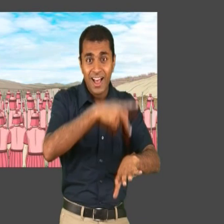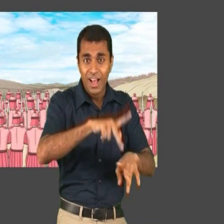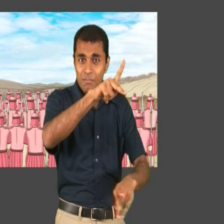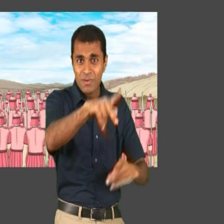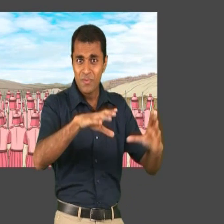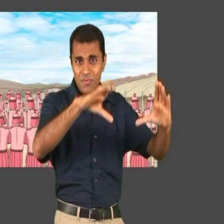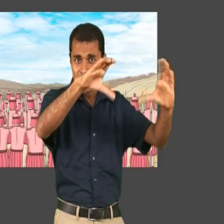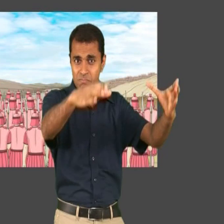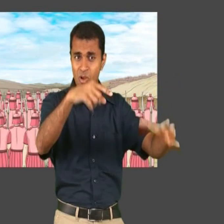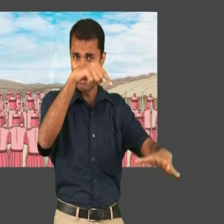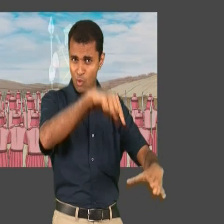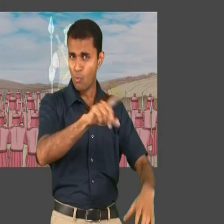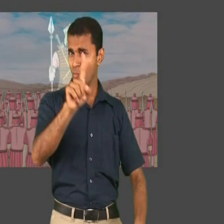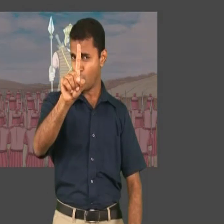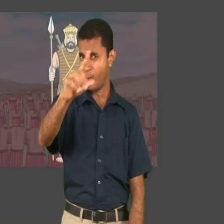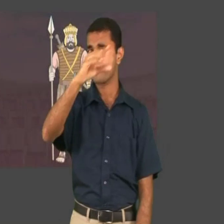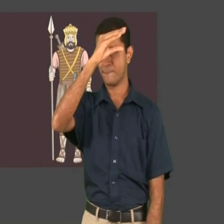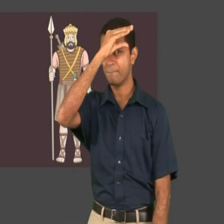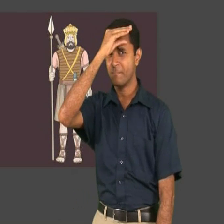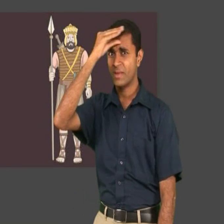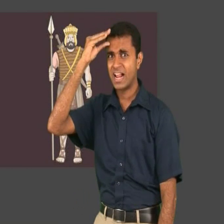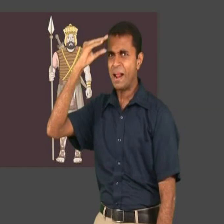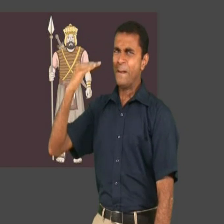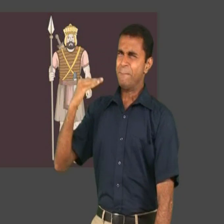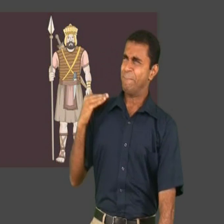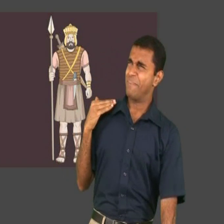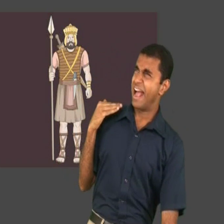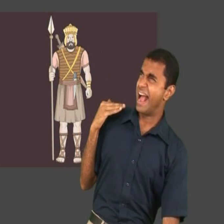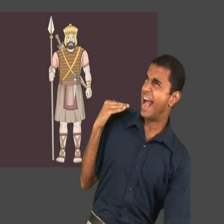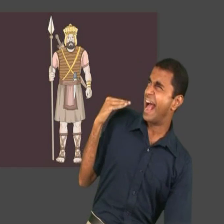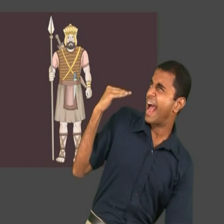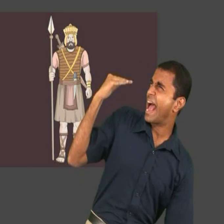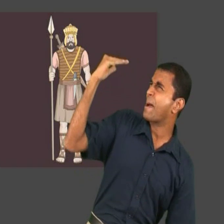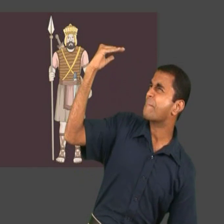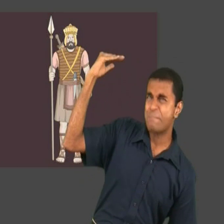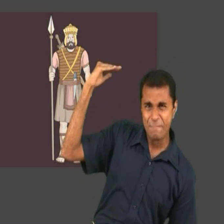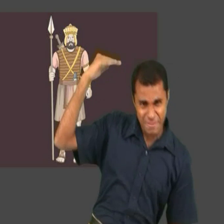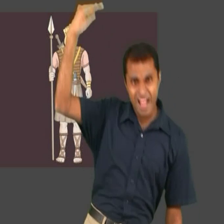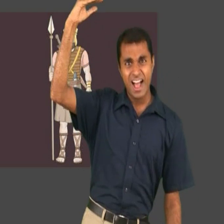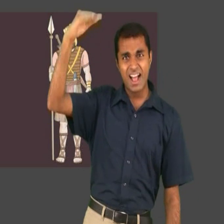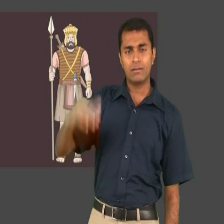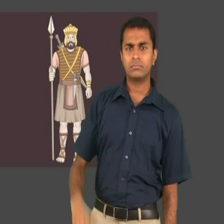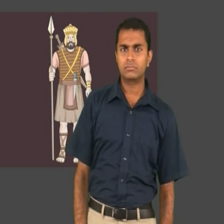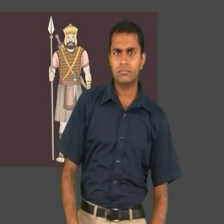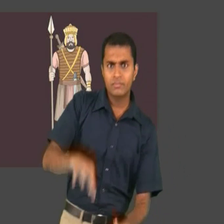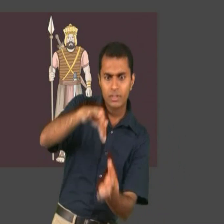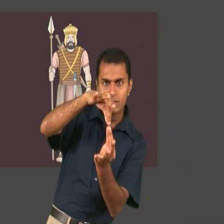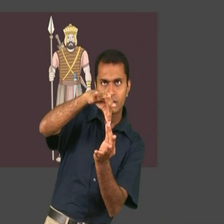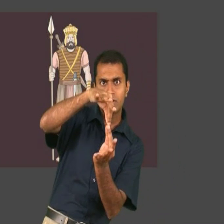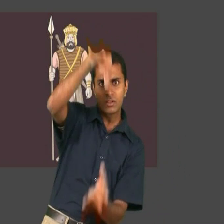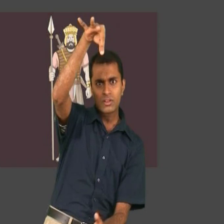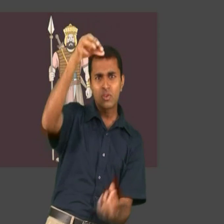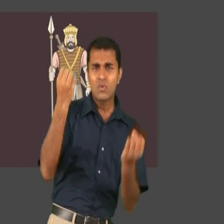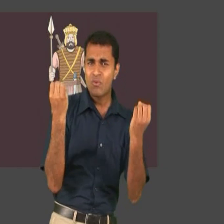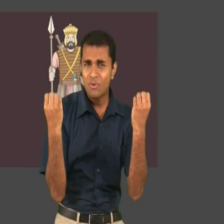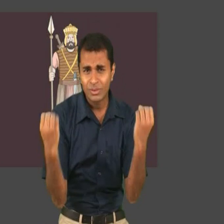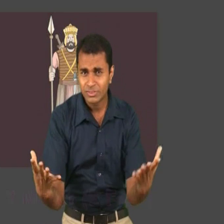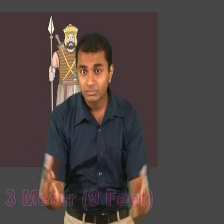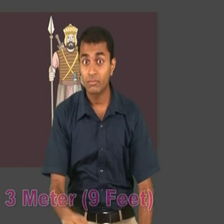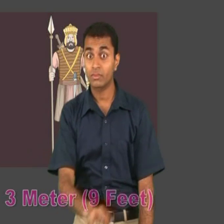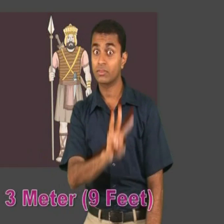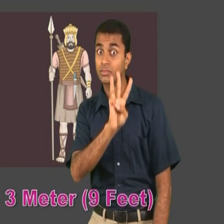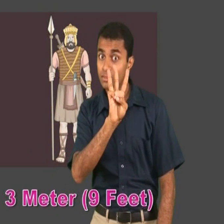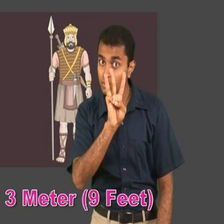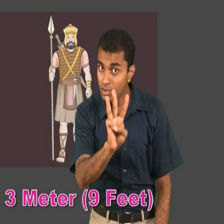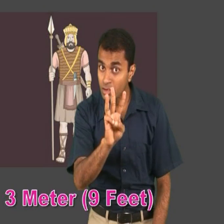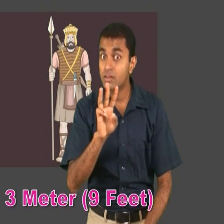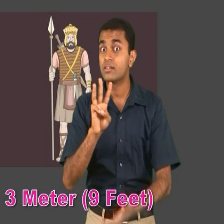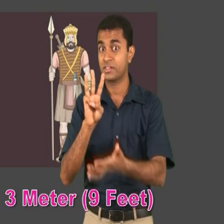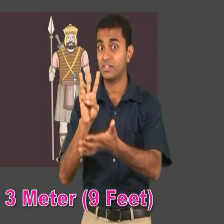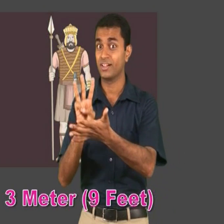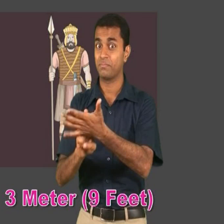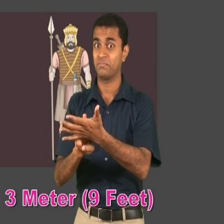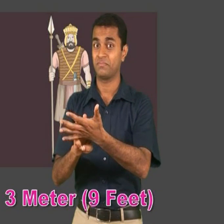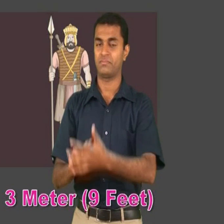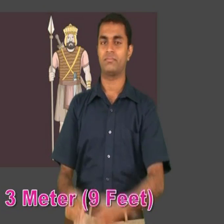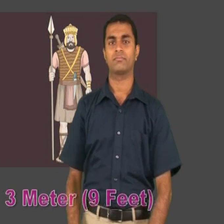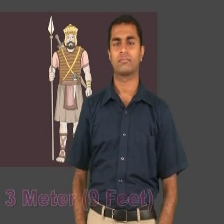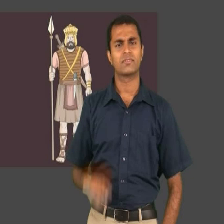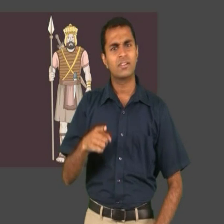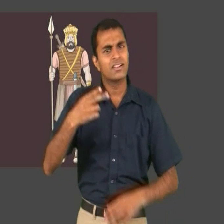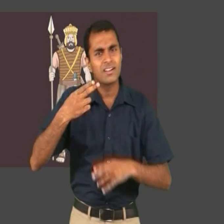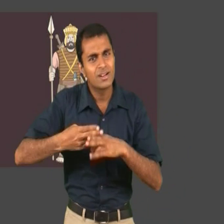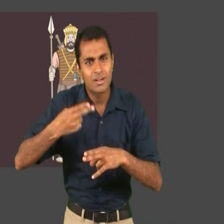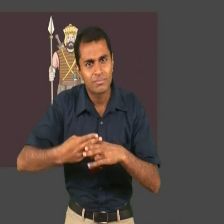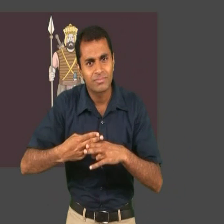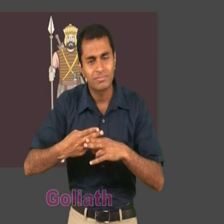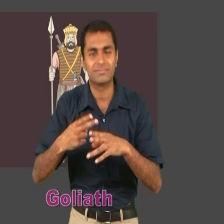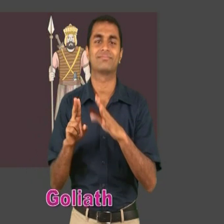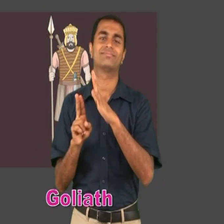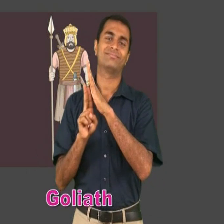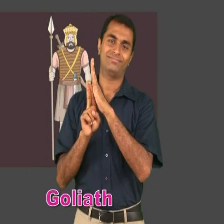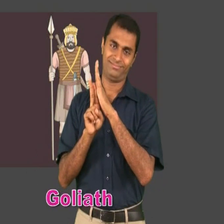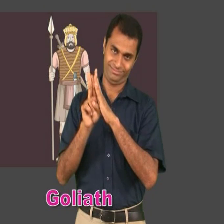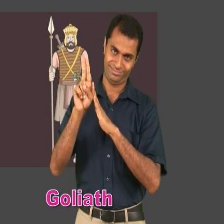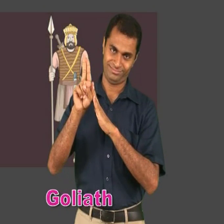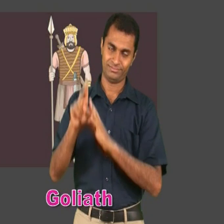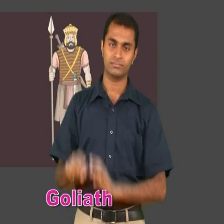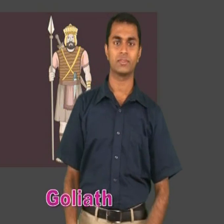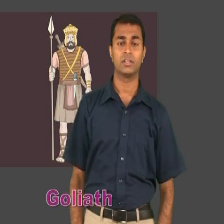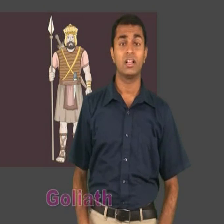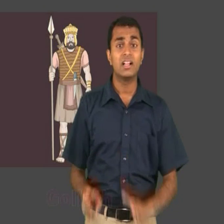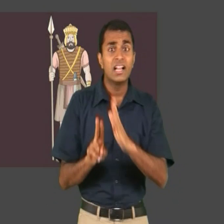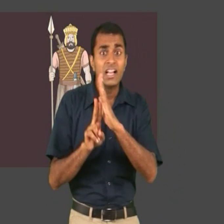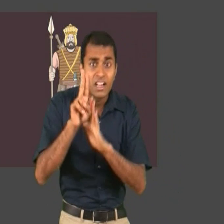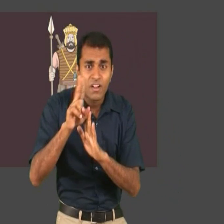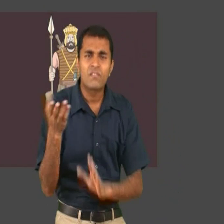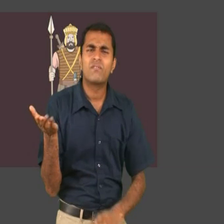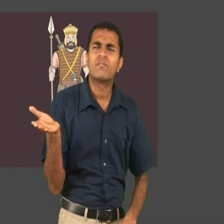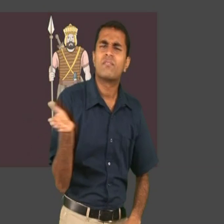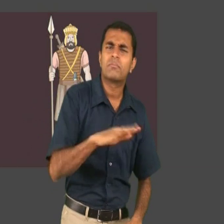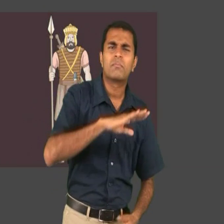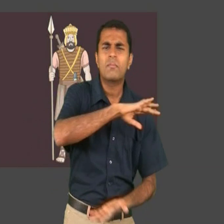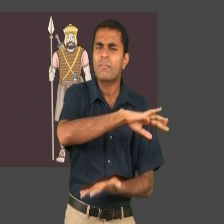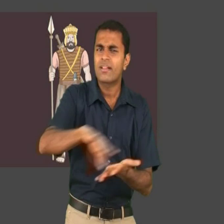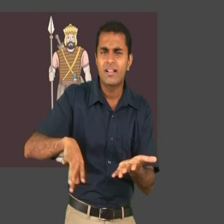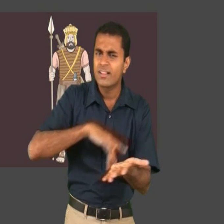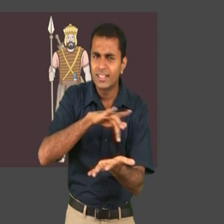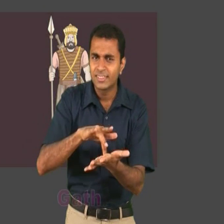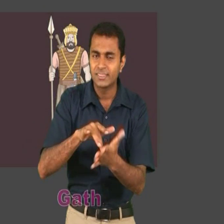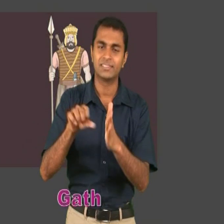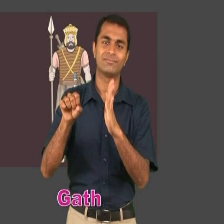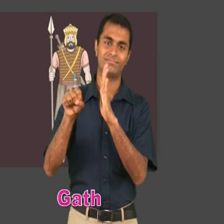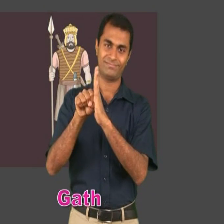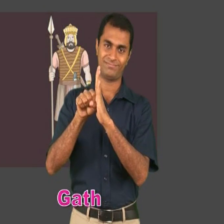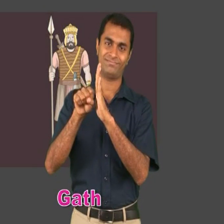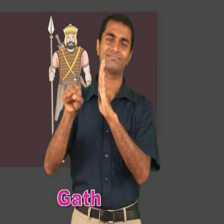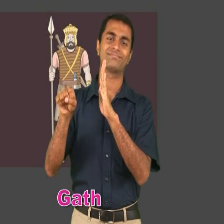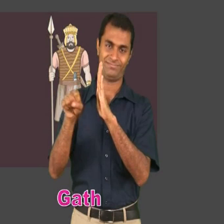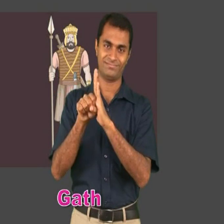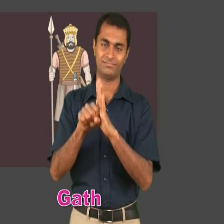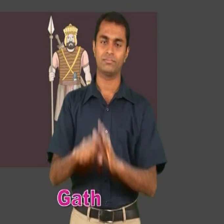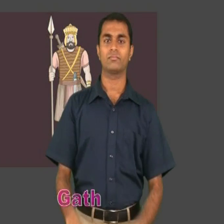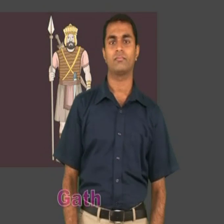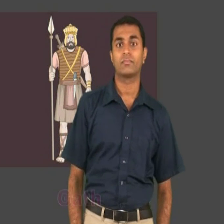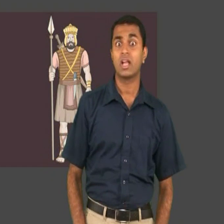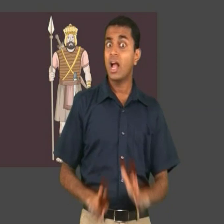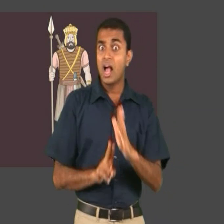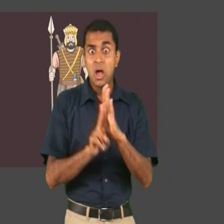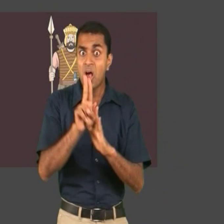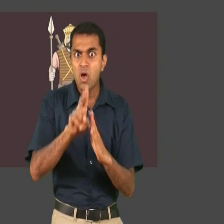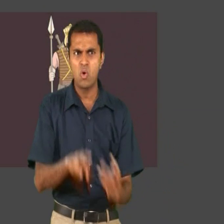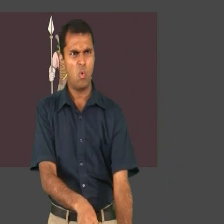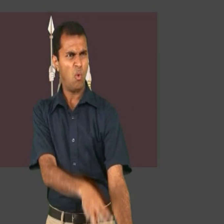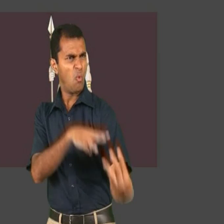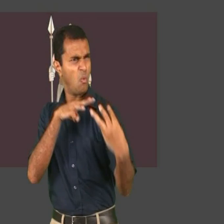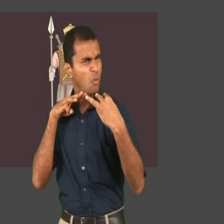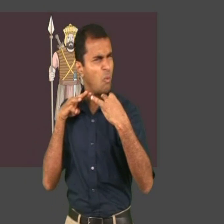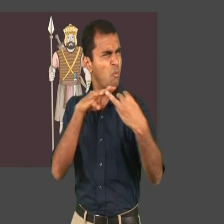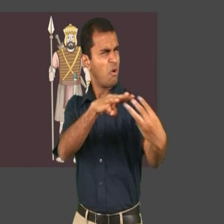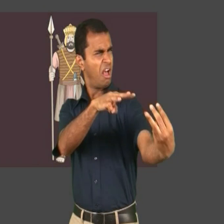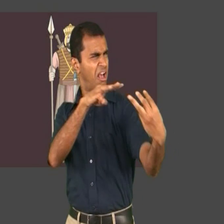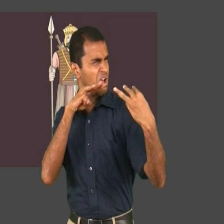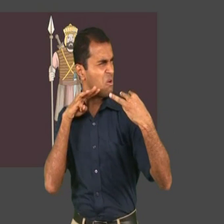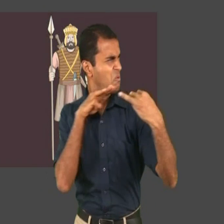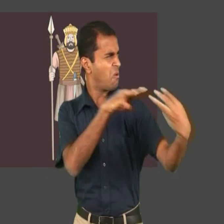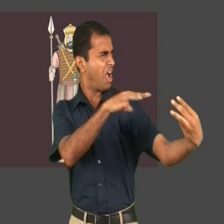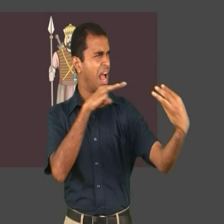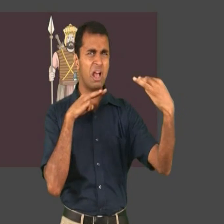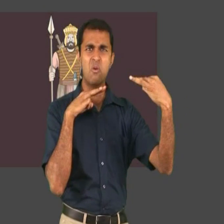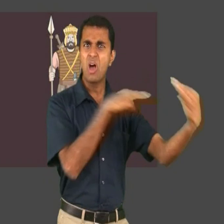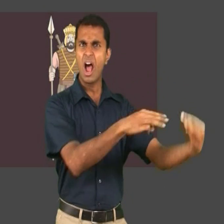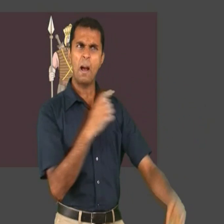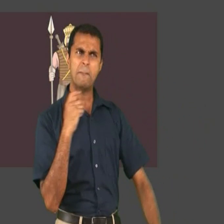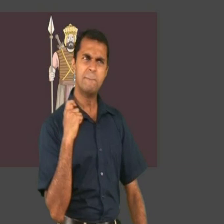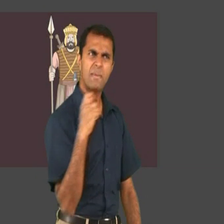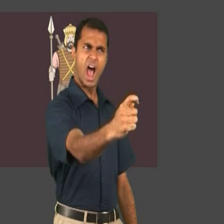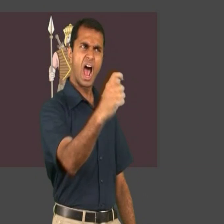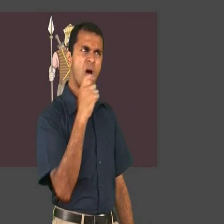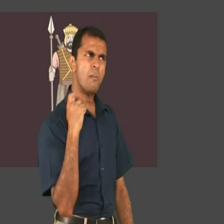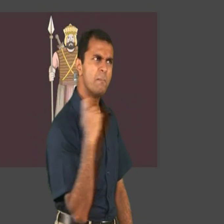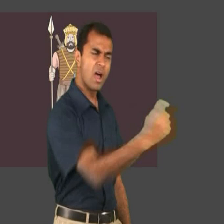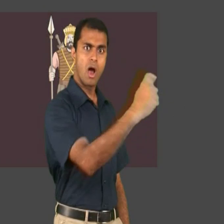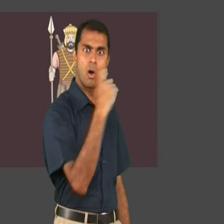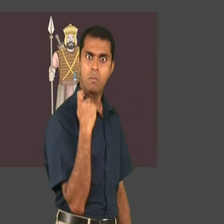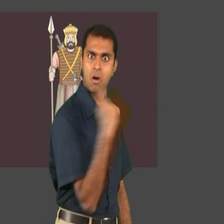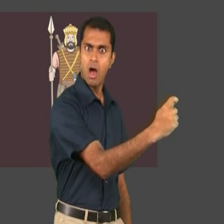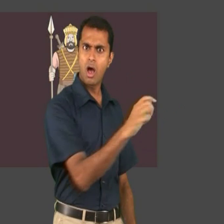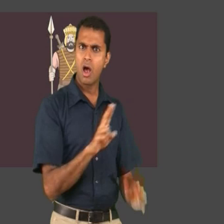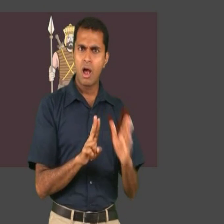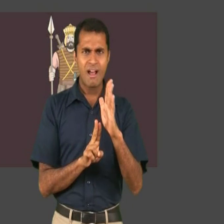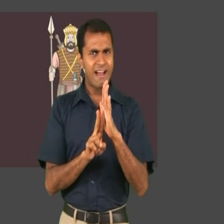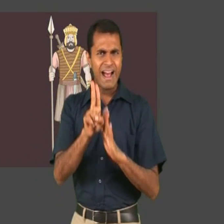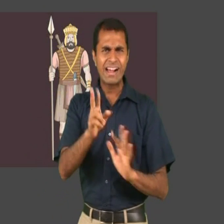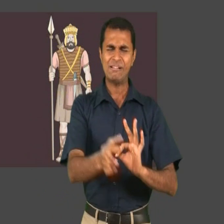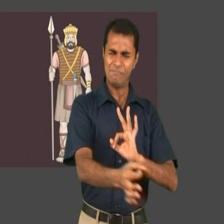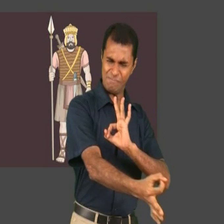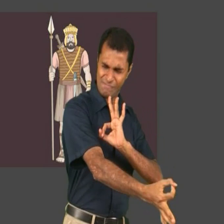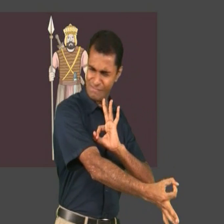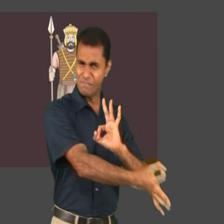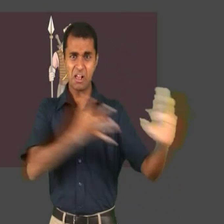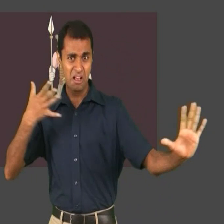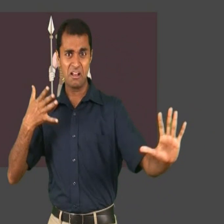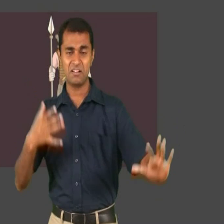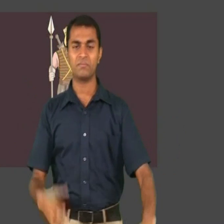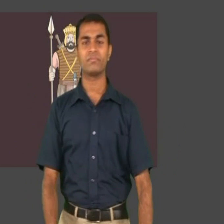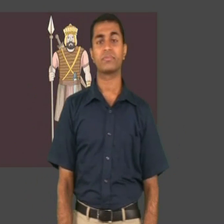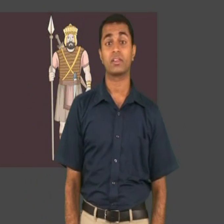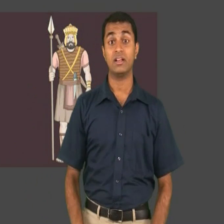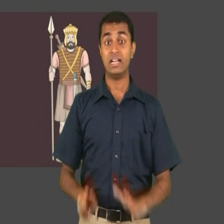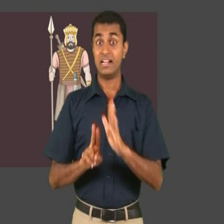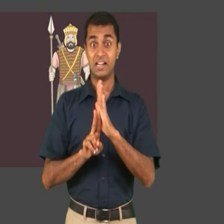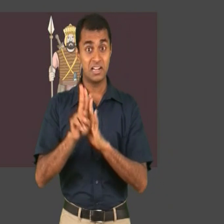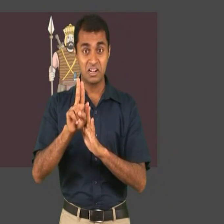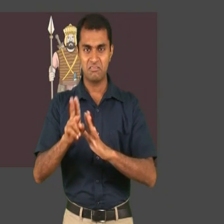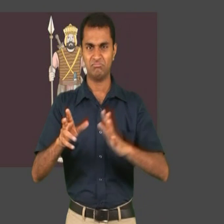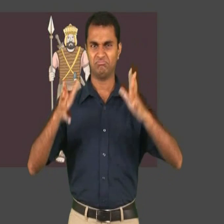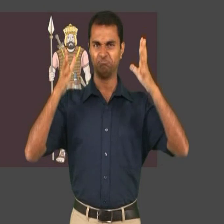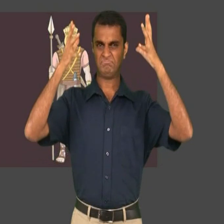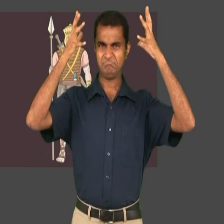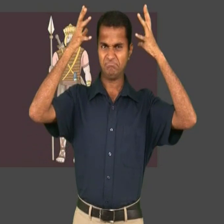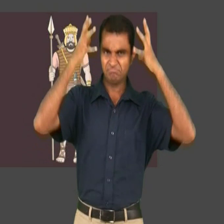Then a champion named Goliath, who was from Gath, came out from the Philistine camp.